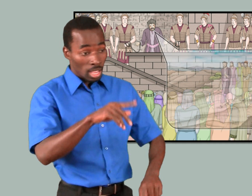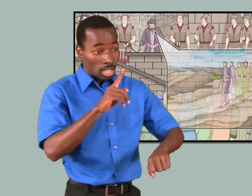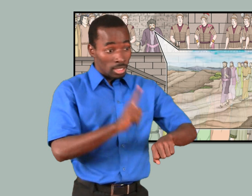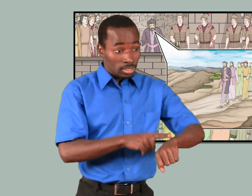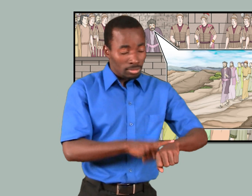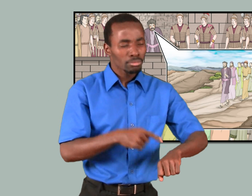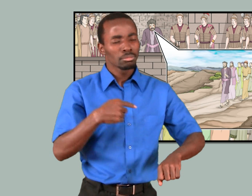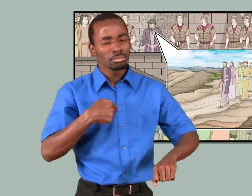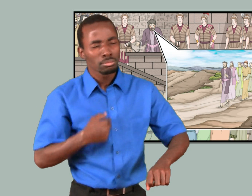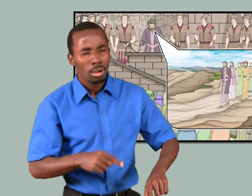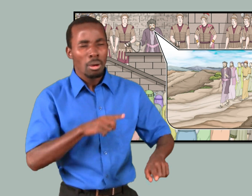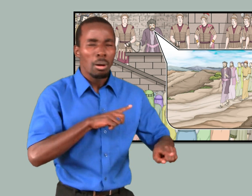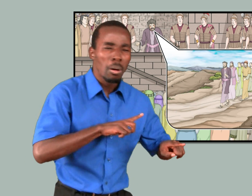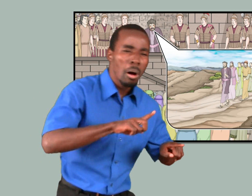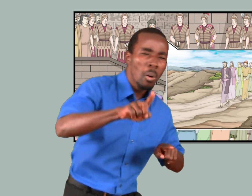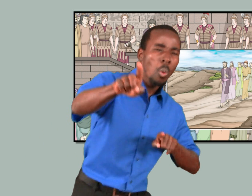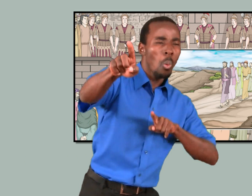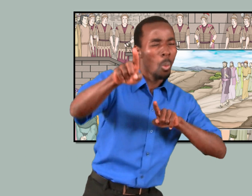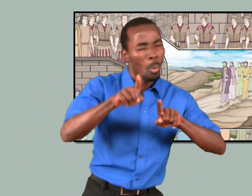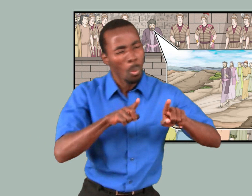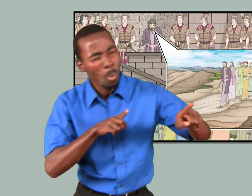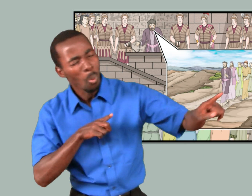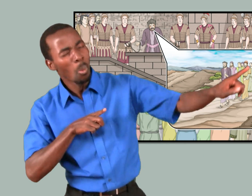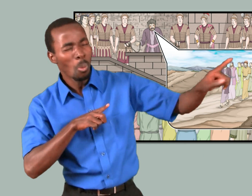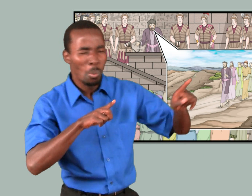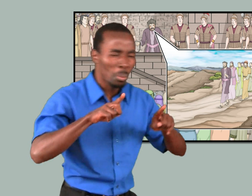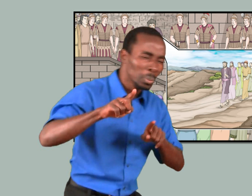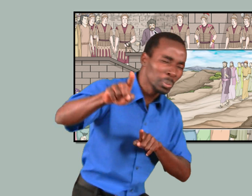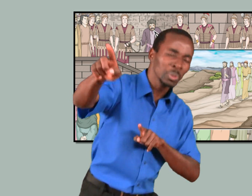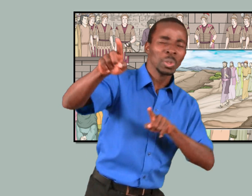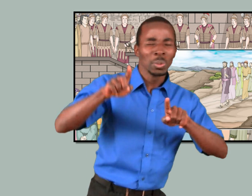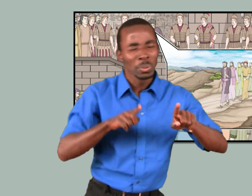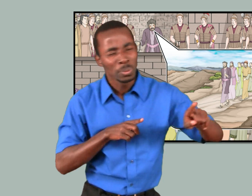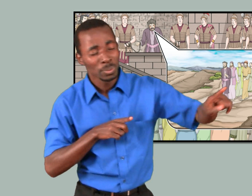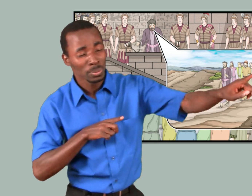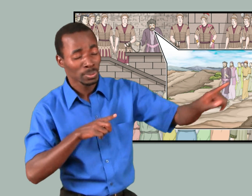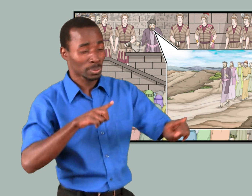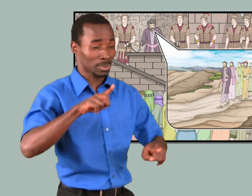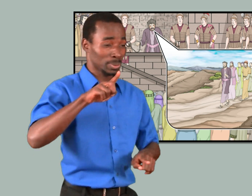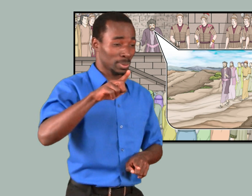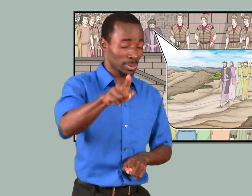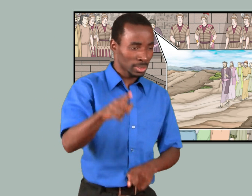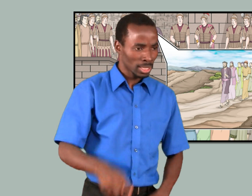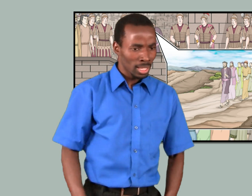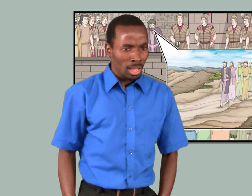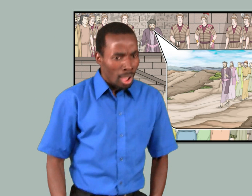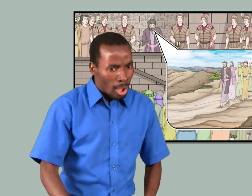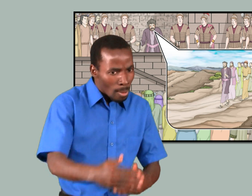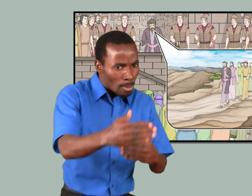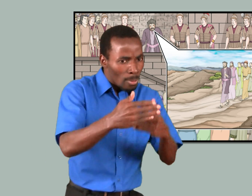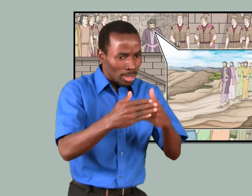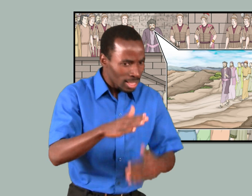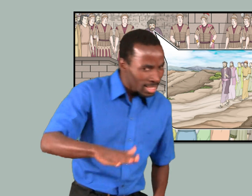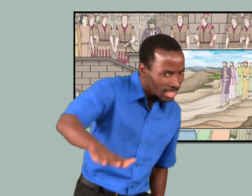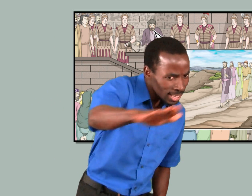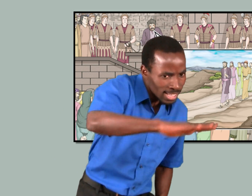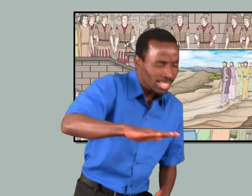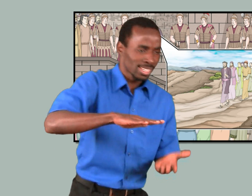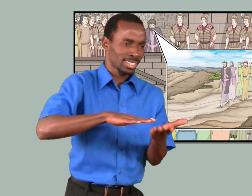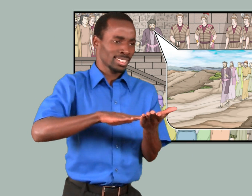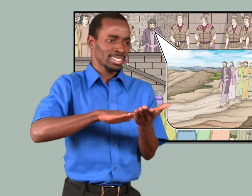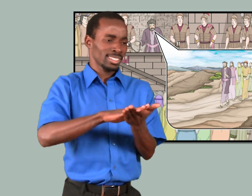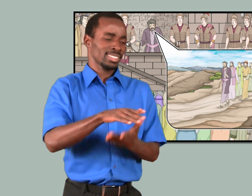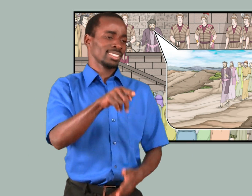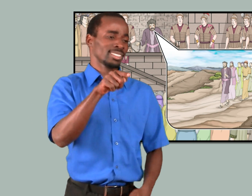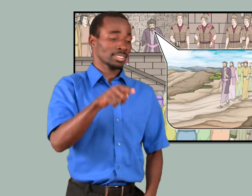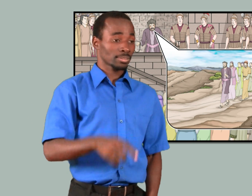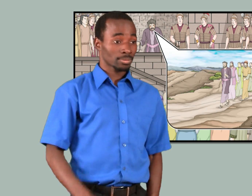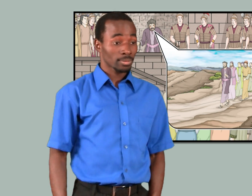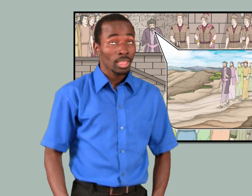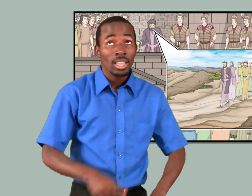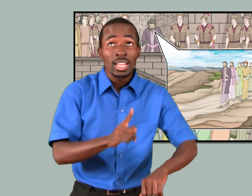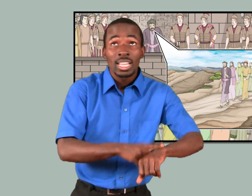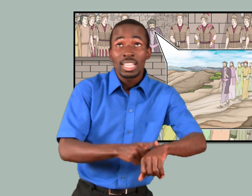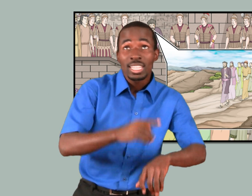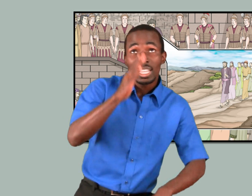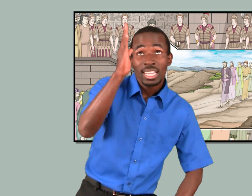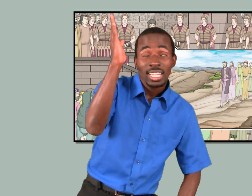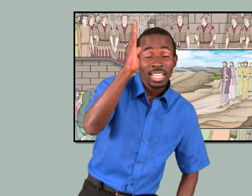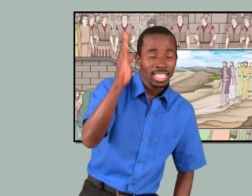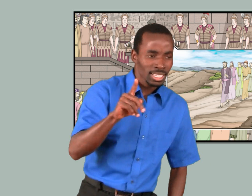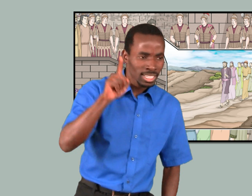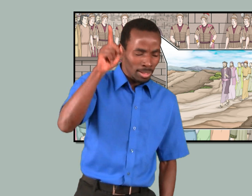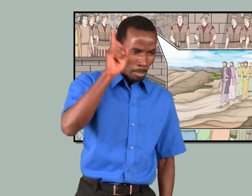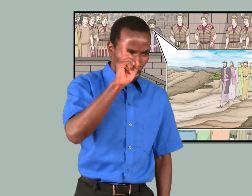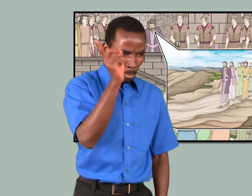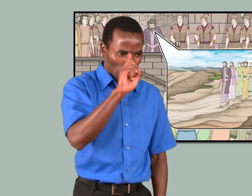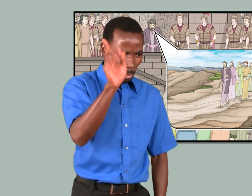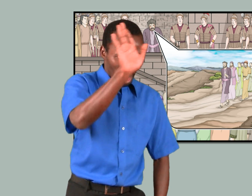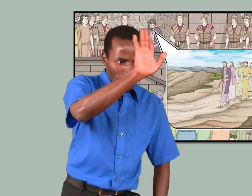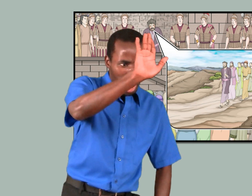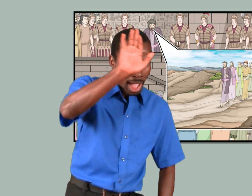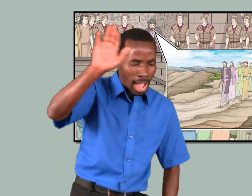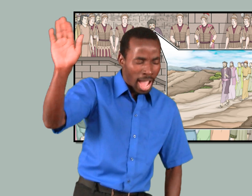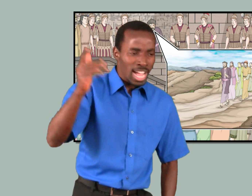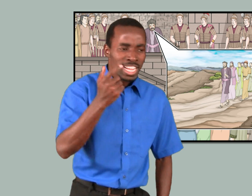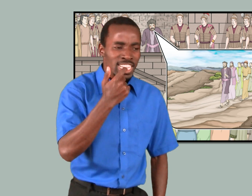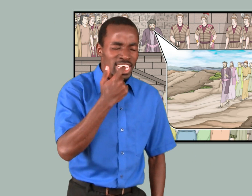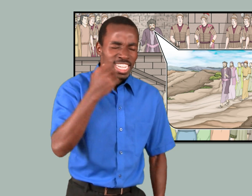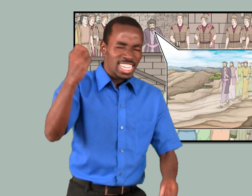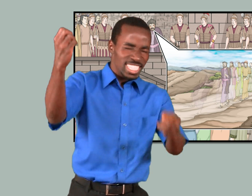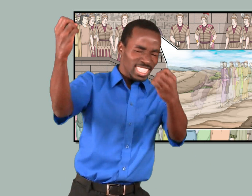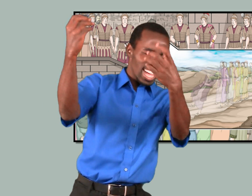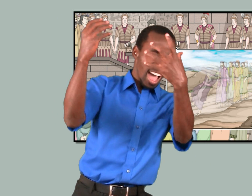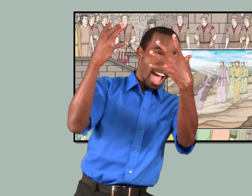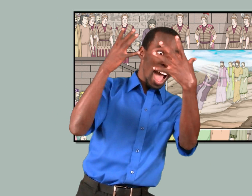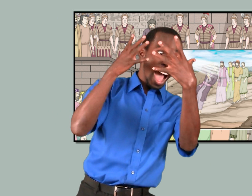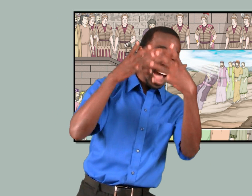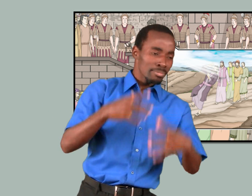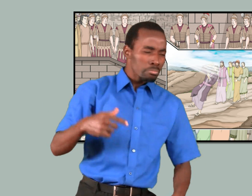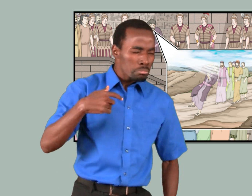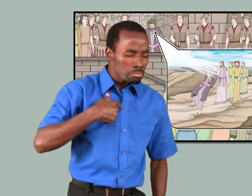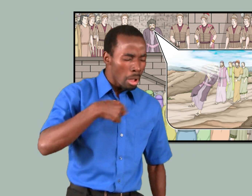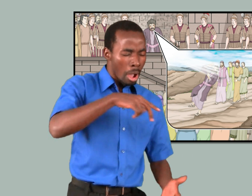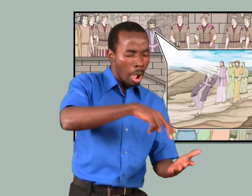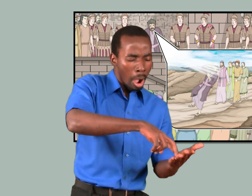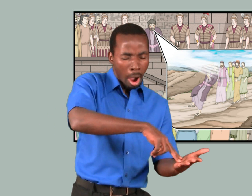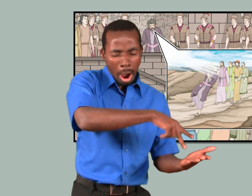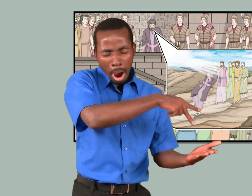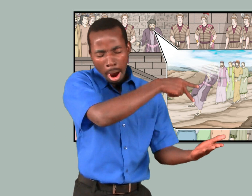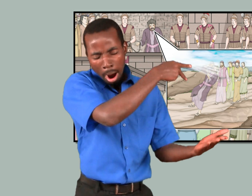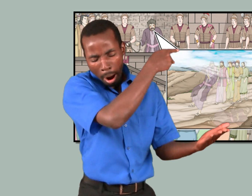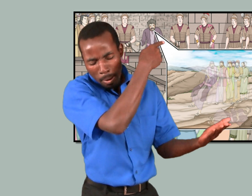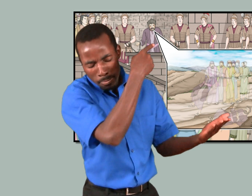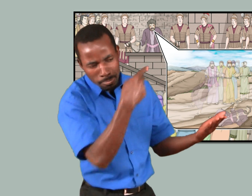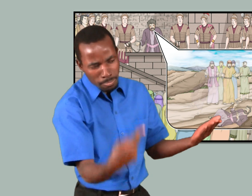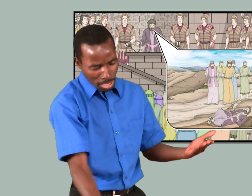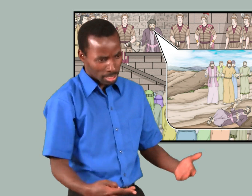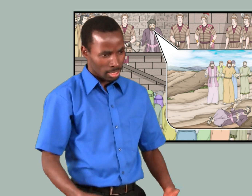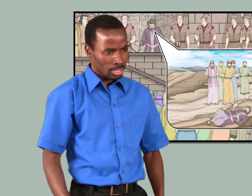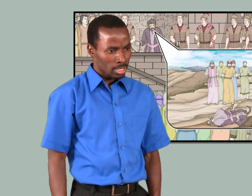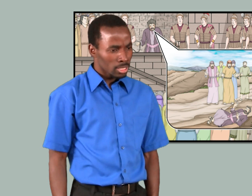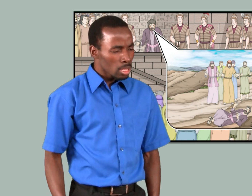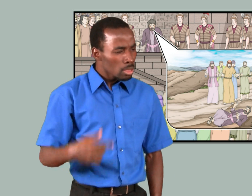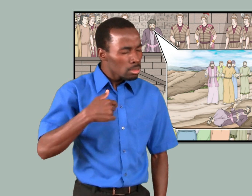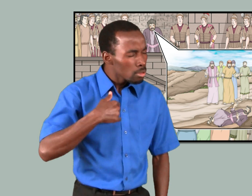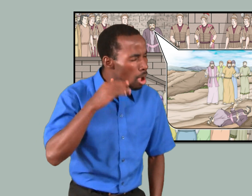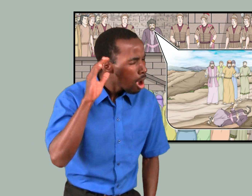About noon as I was approaching Damascus, suddenly a bright light from heaven flashed around me.